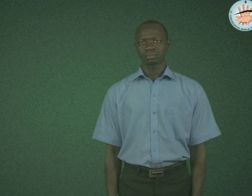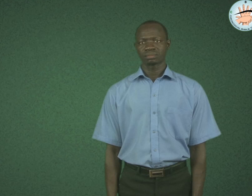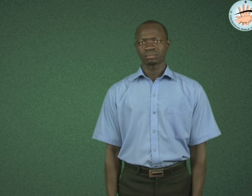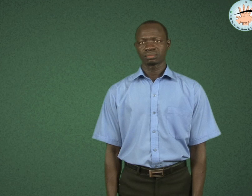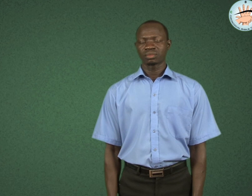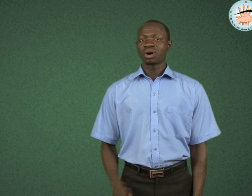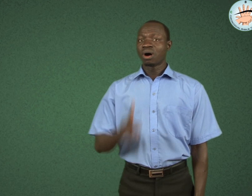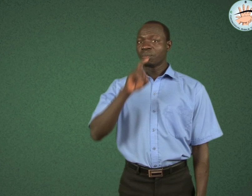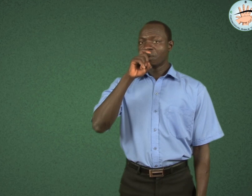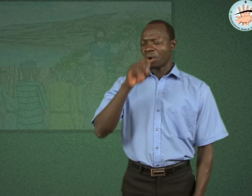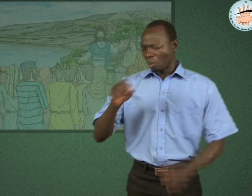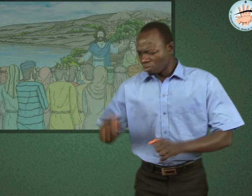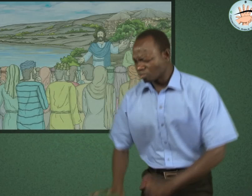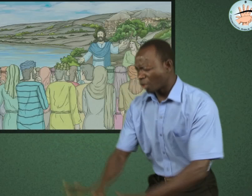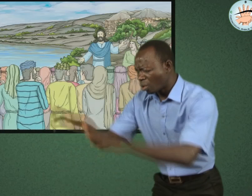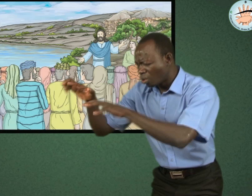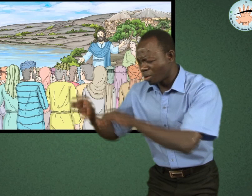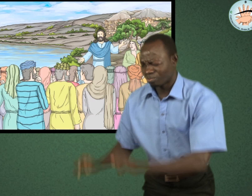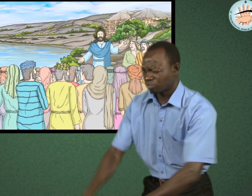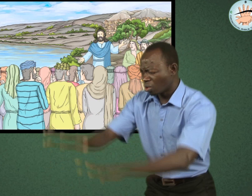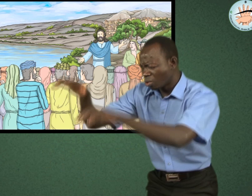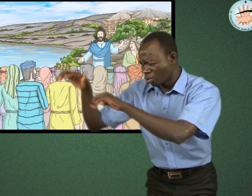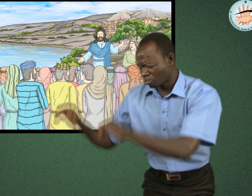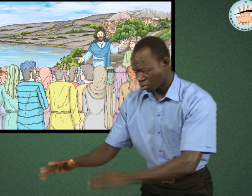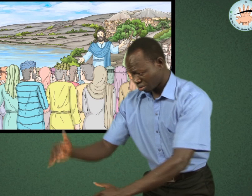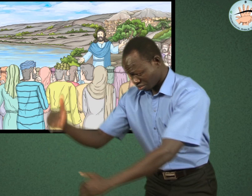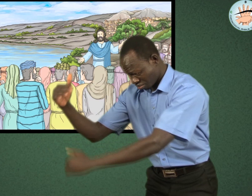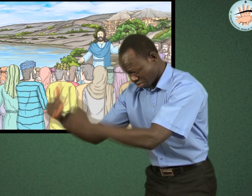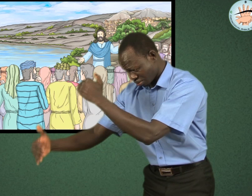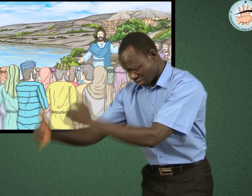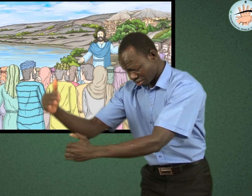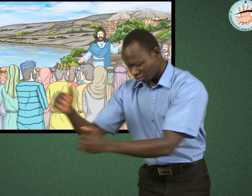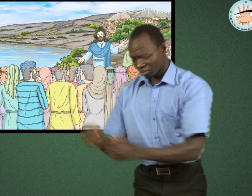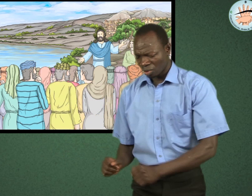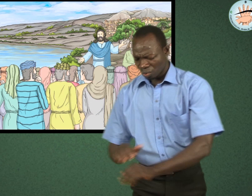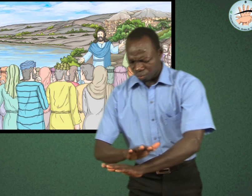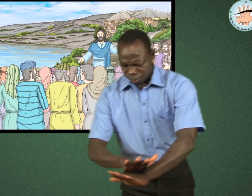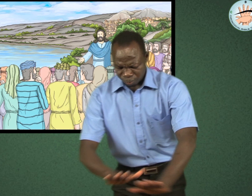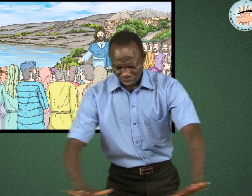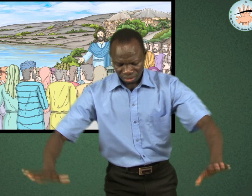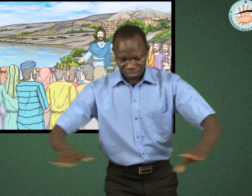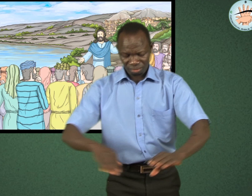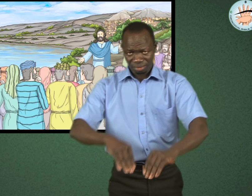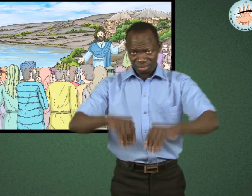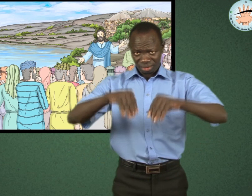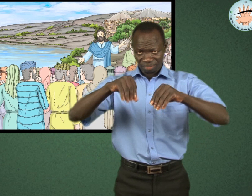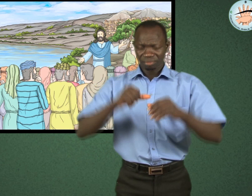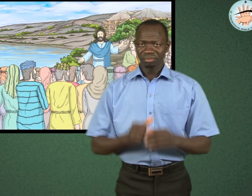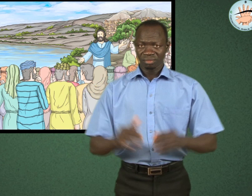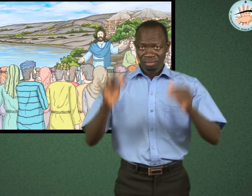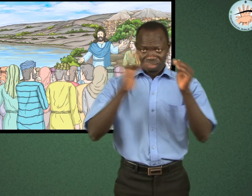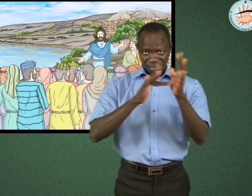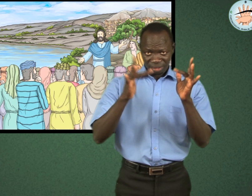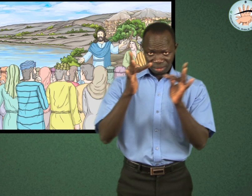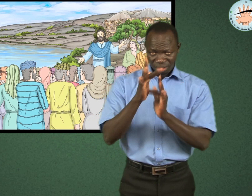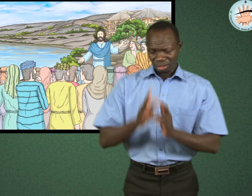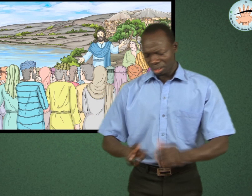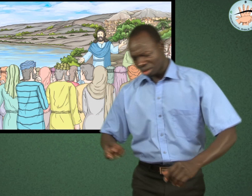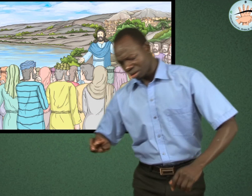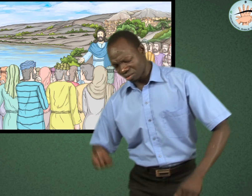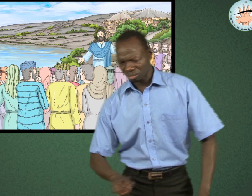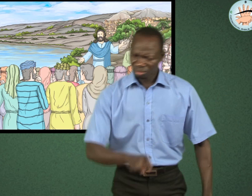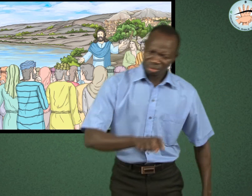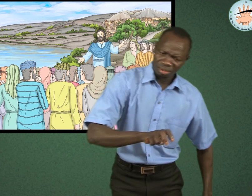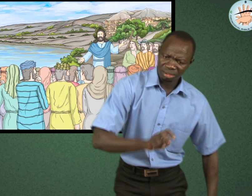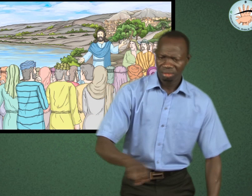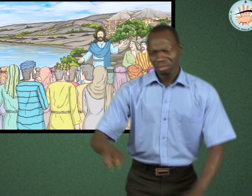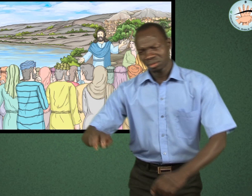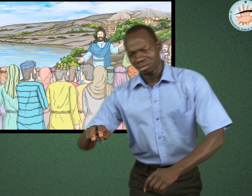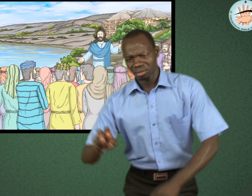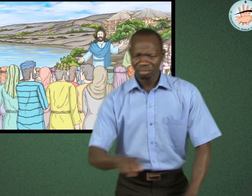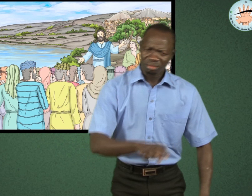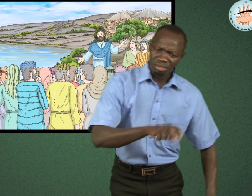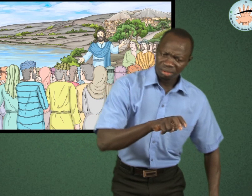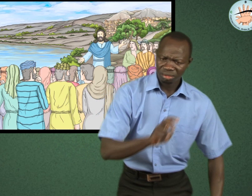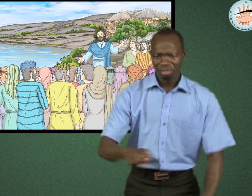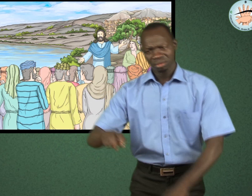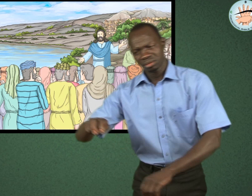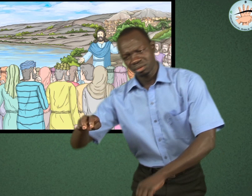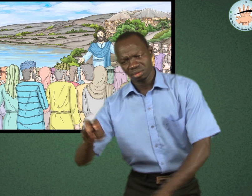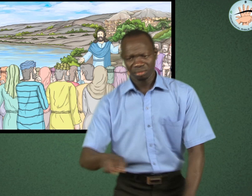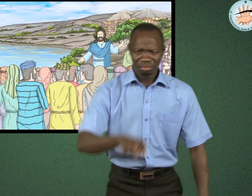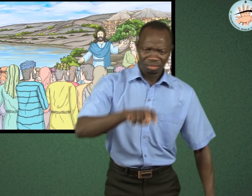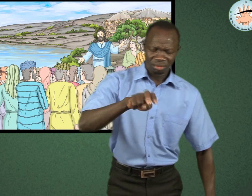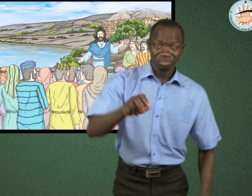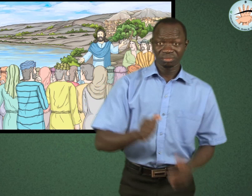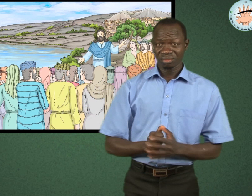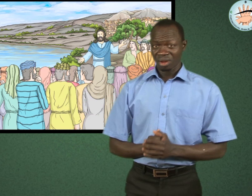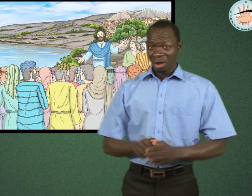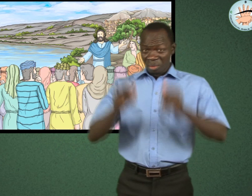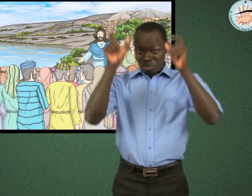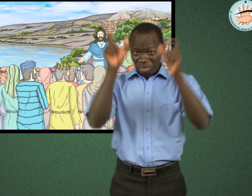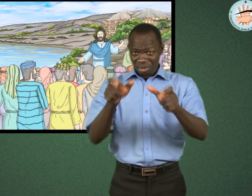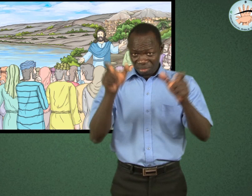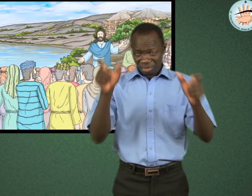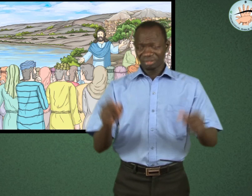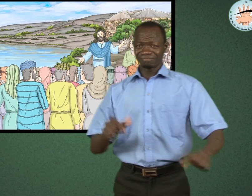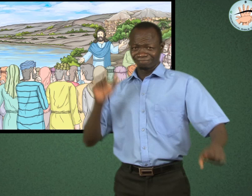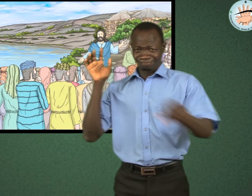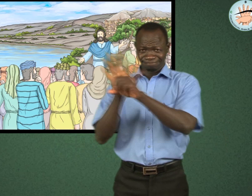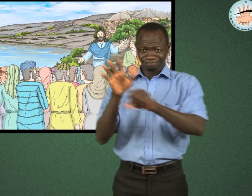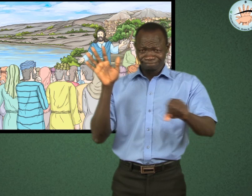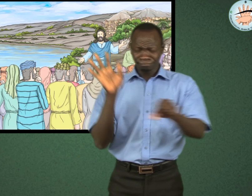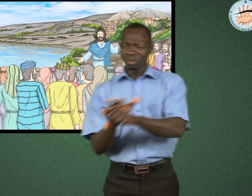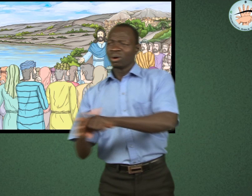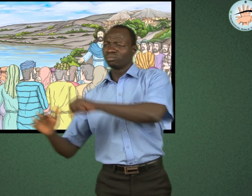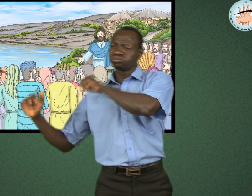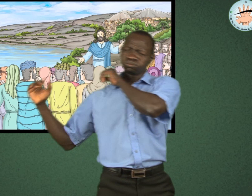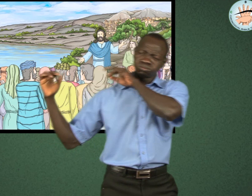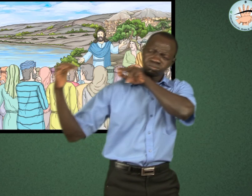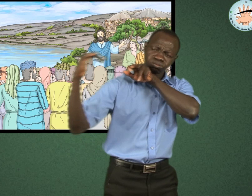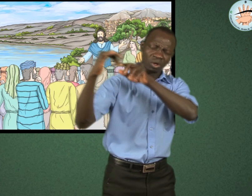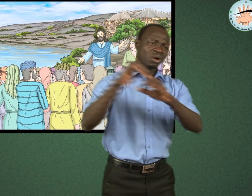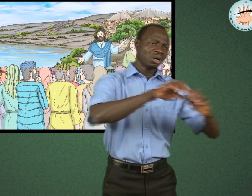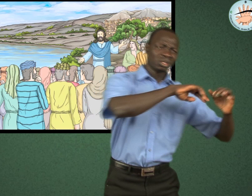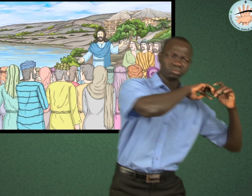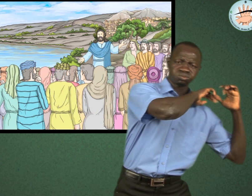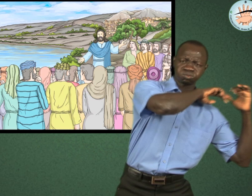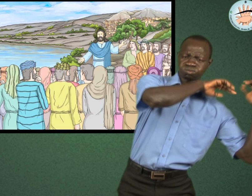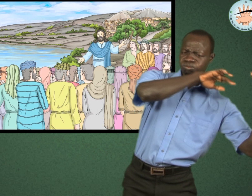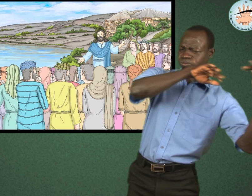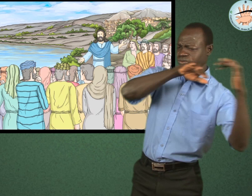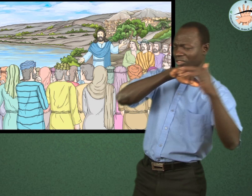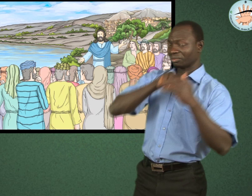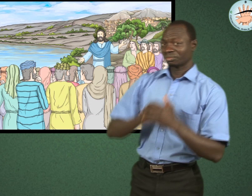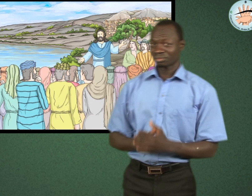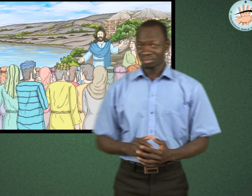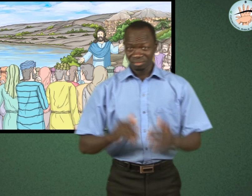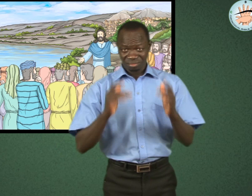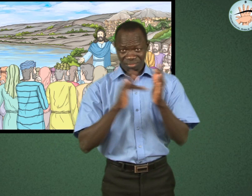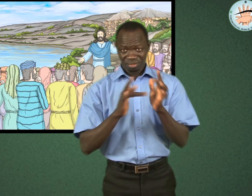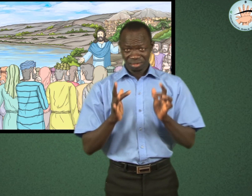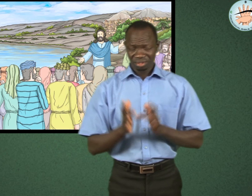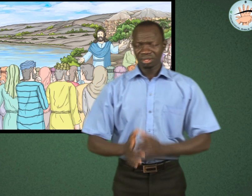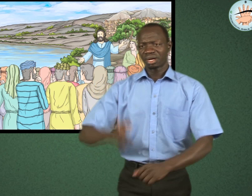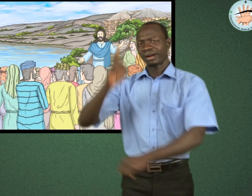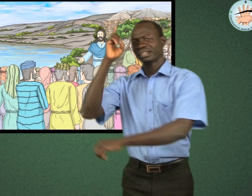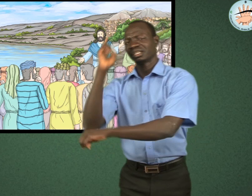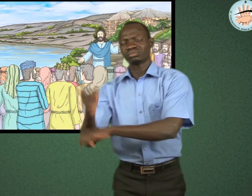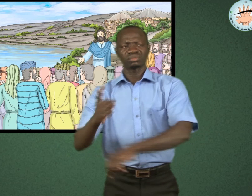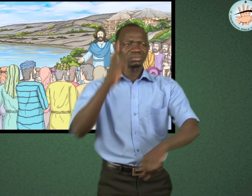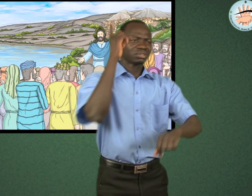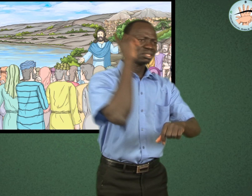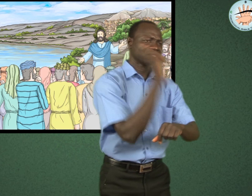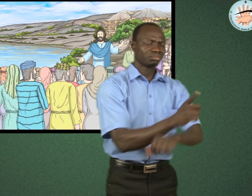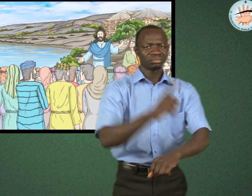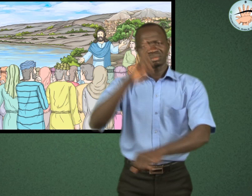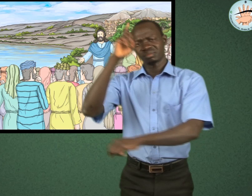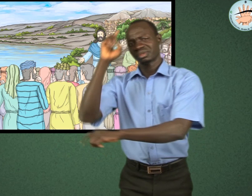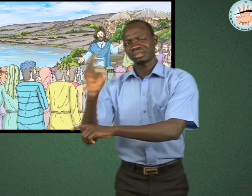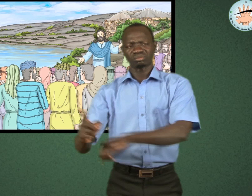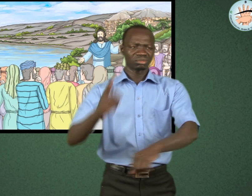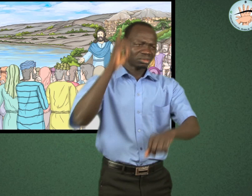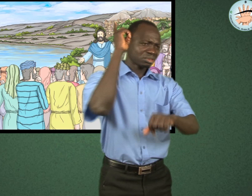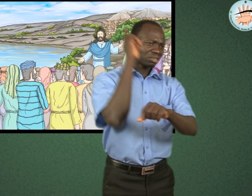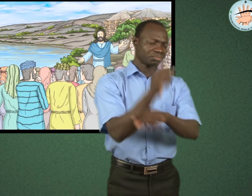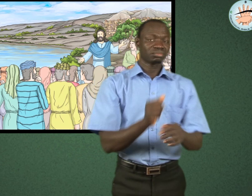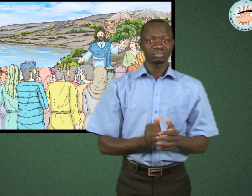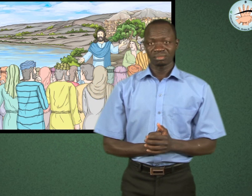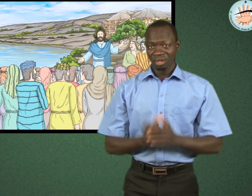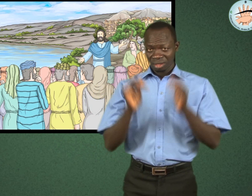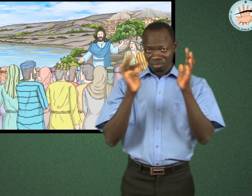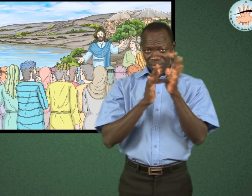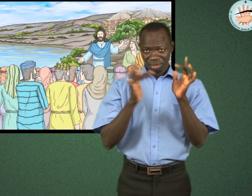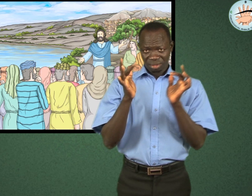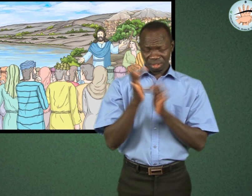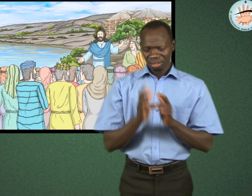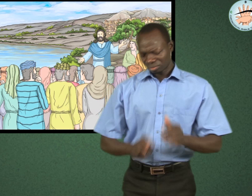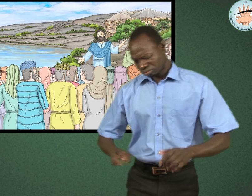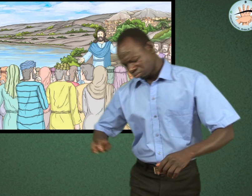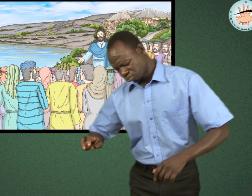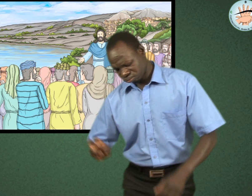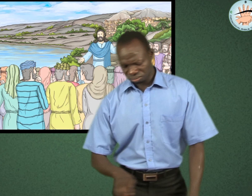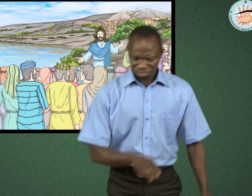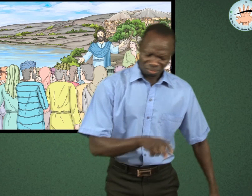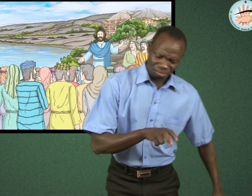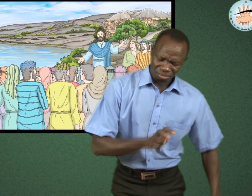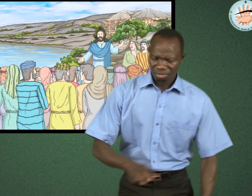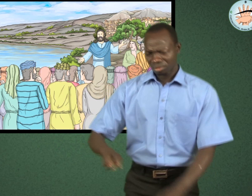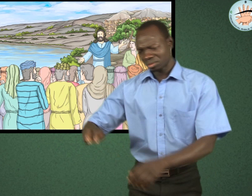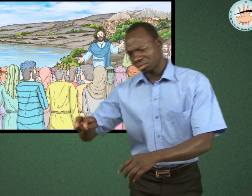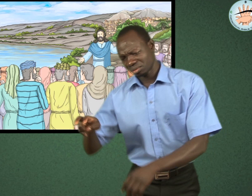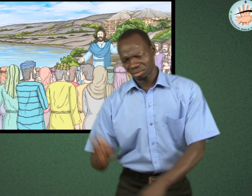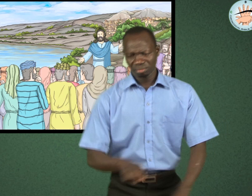Once again Jesus went out beside the sea.